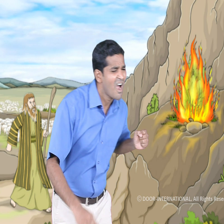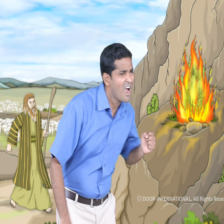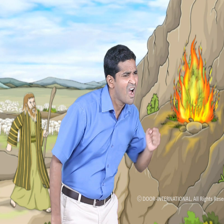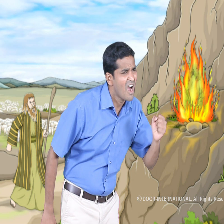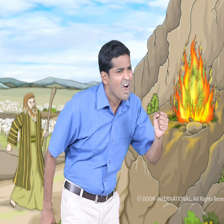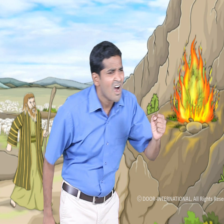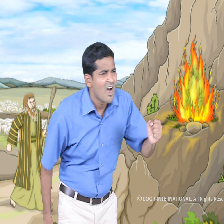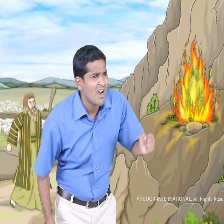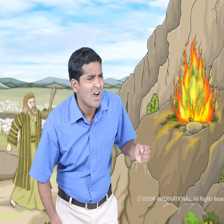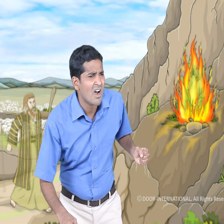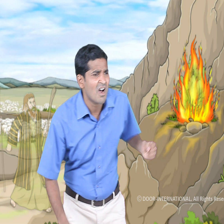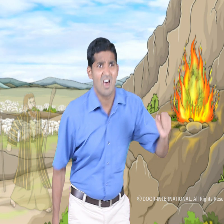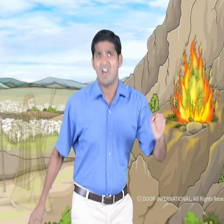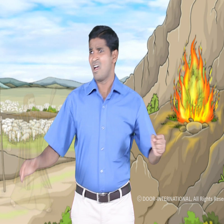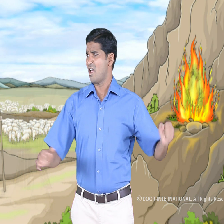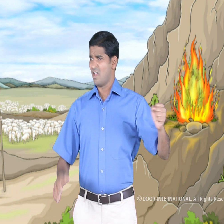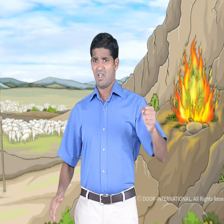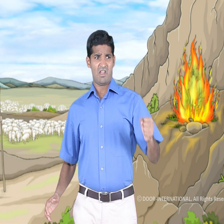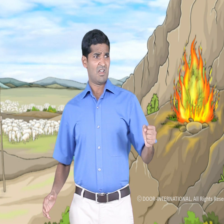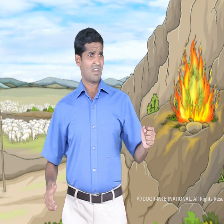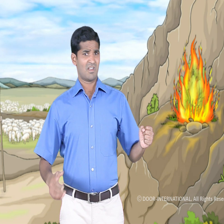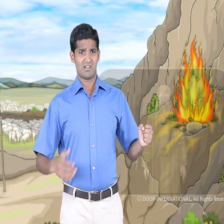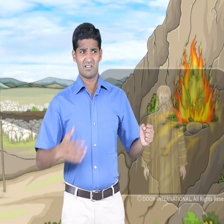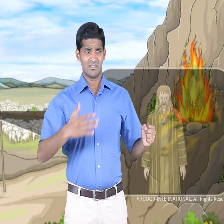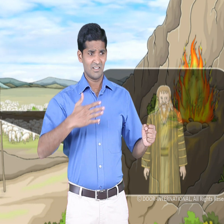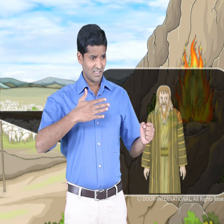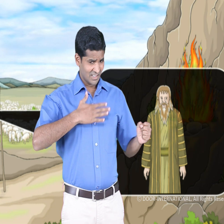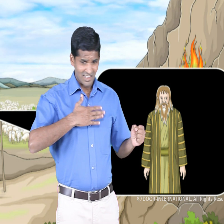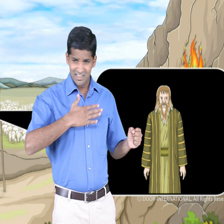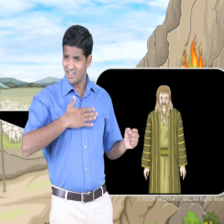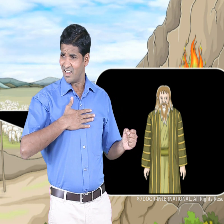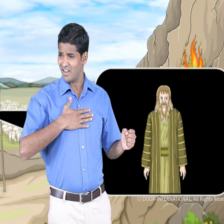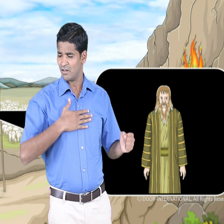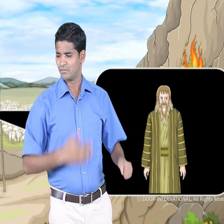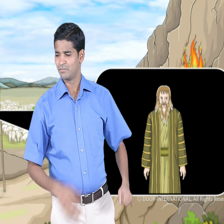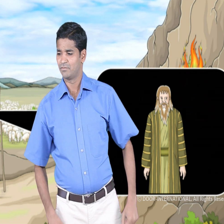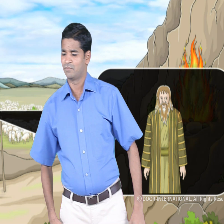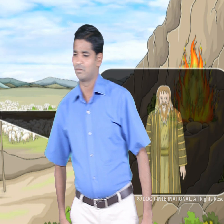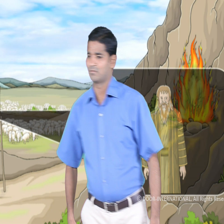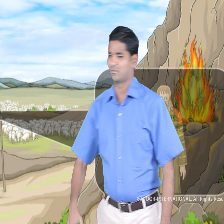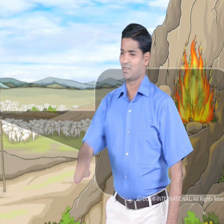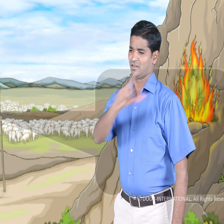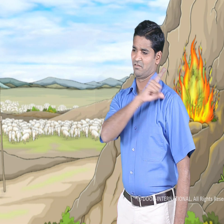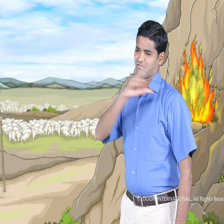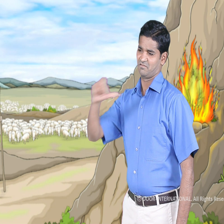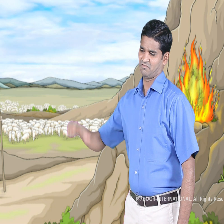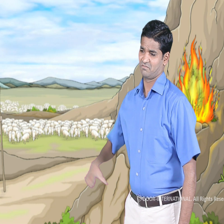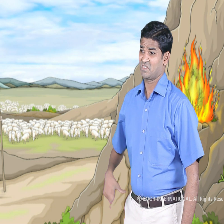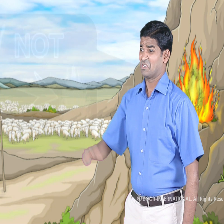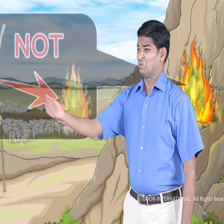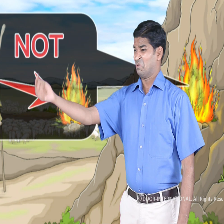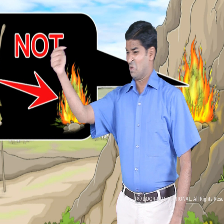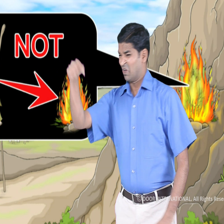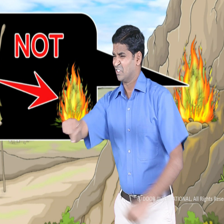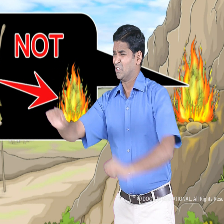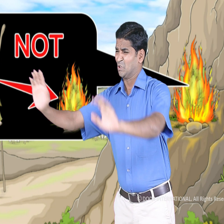“Here I am,” he answered.